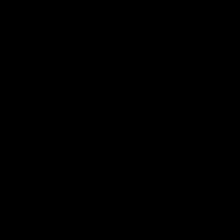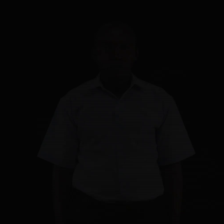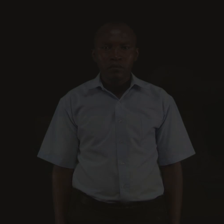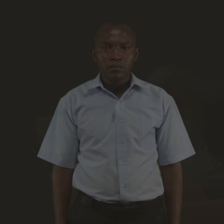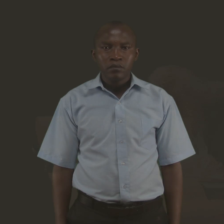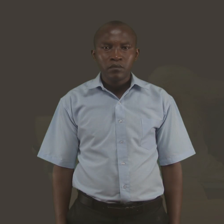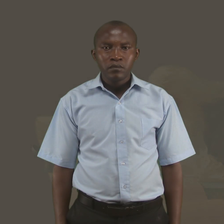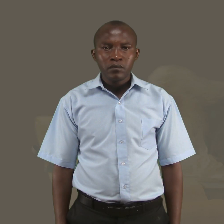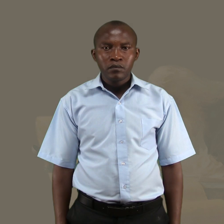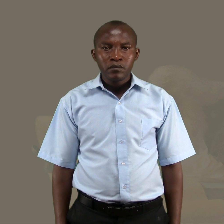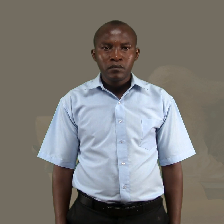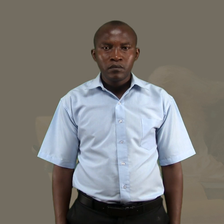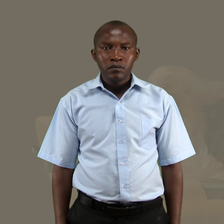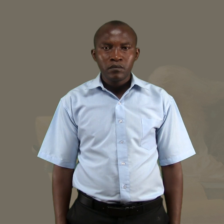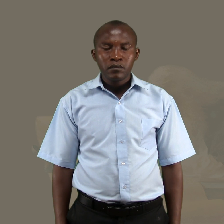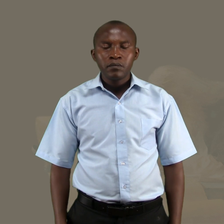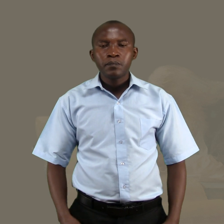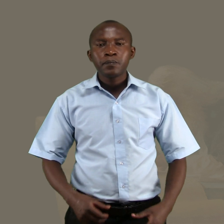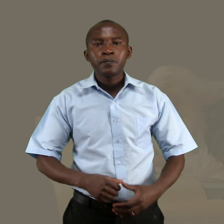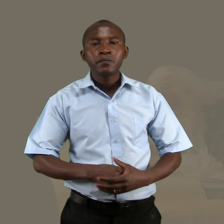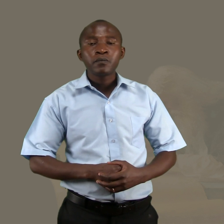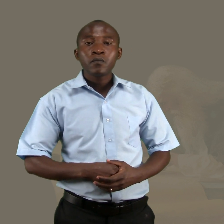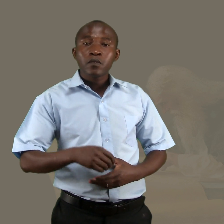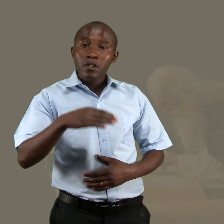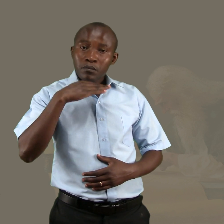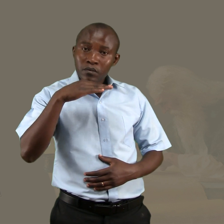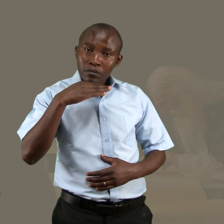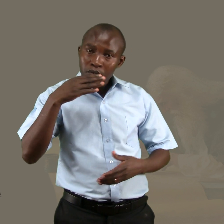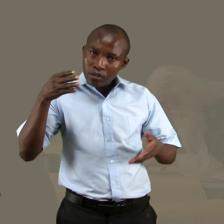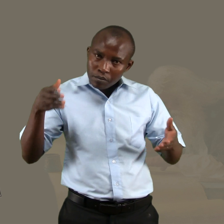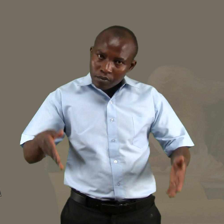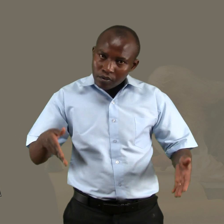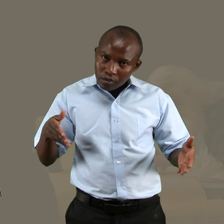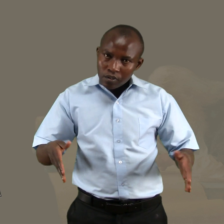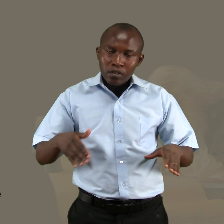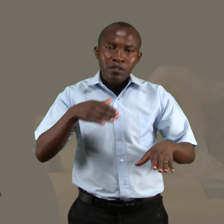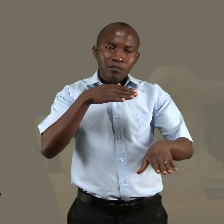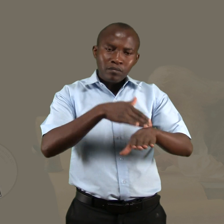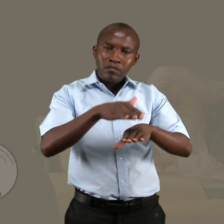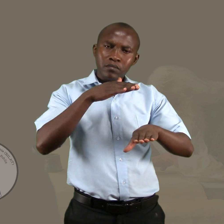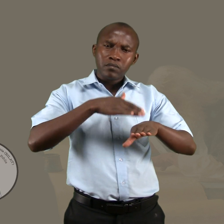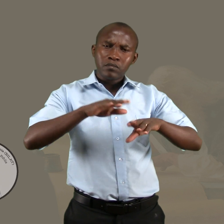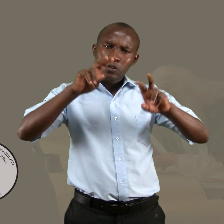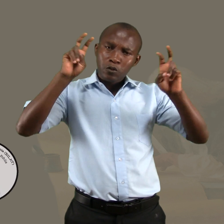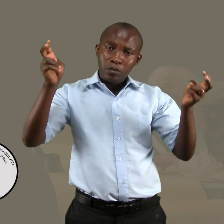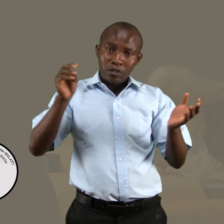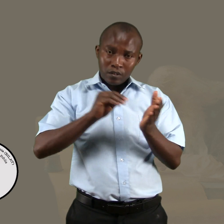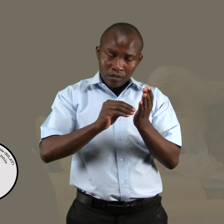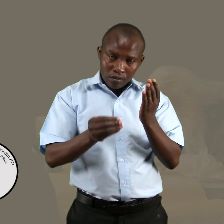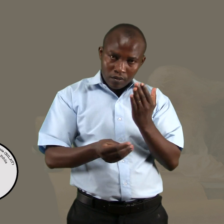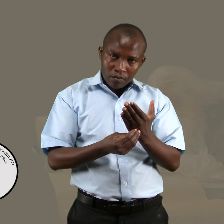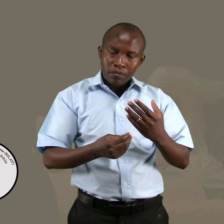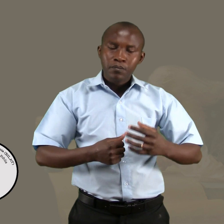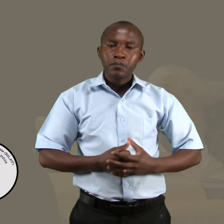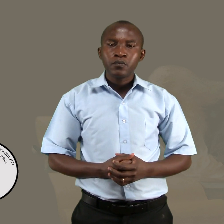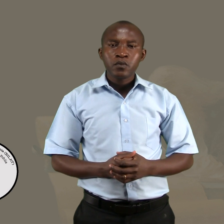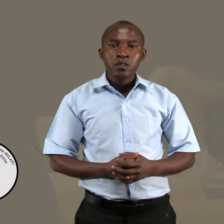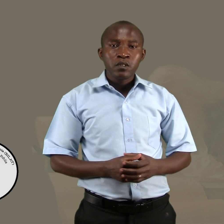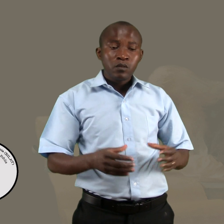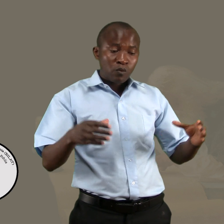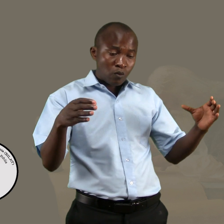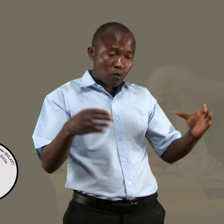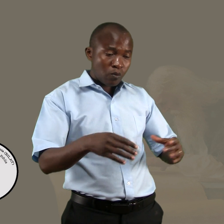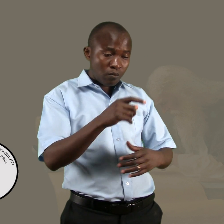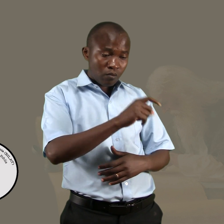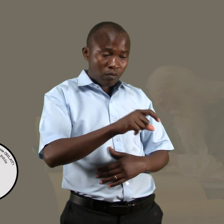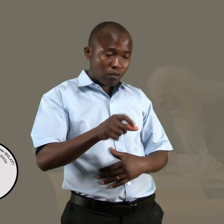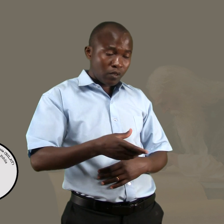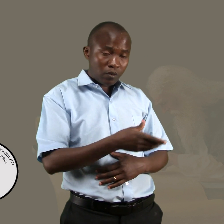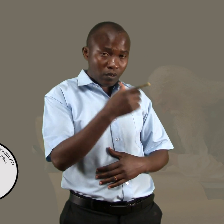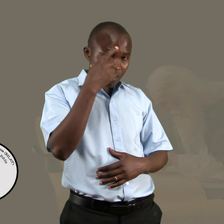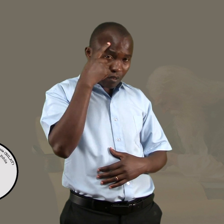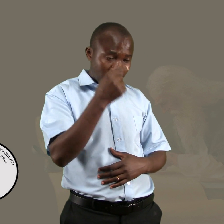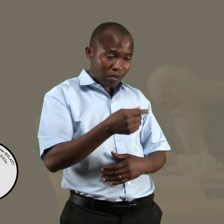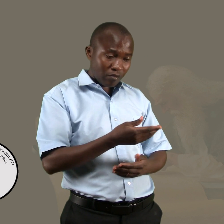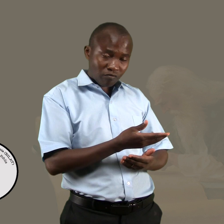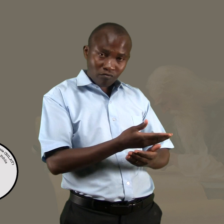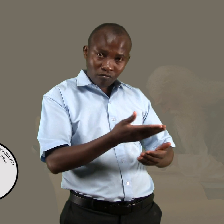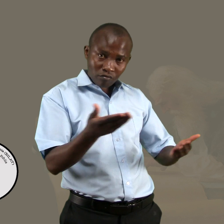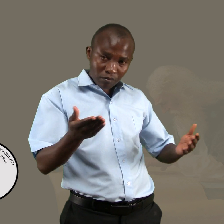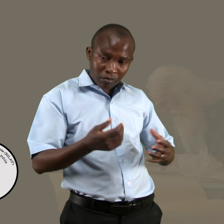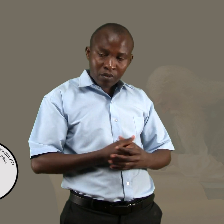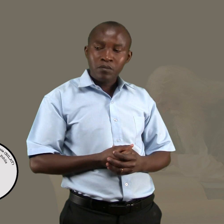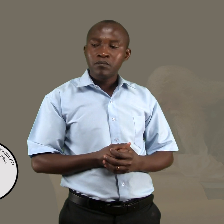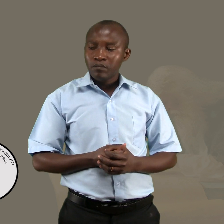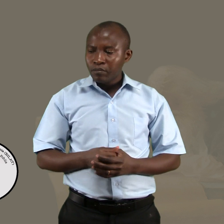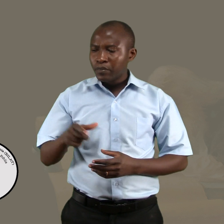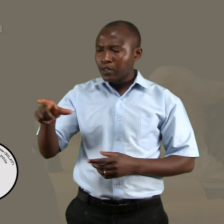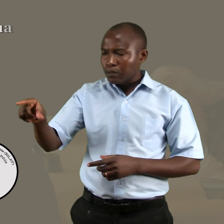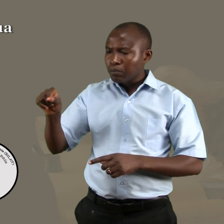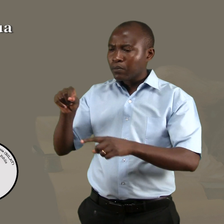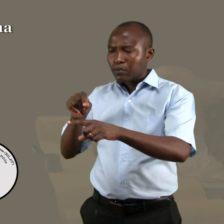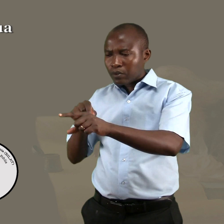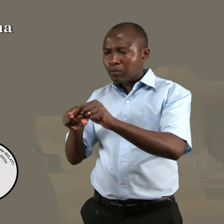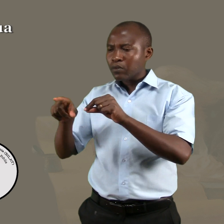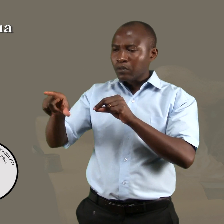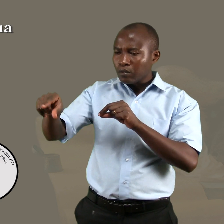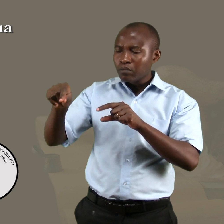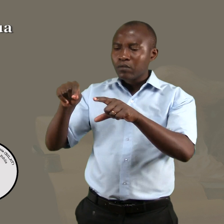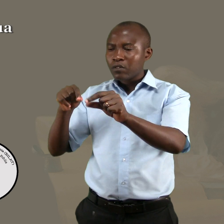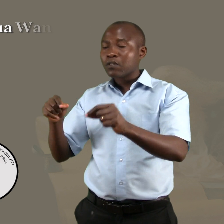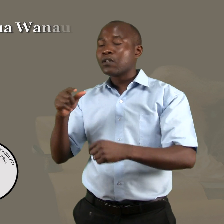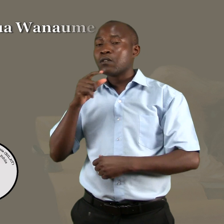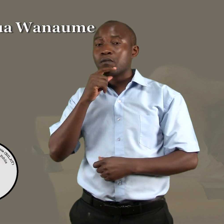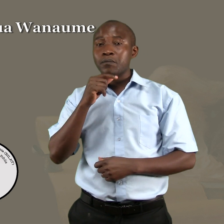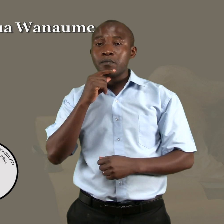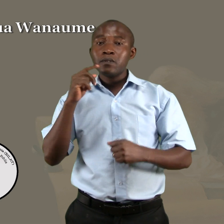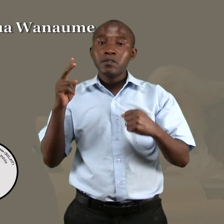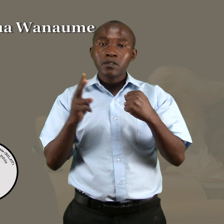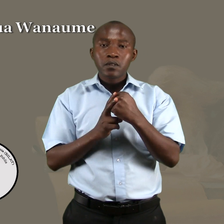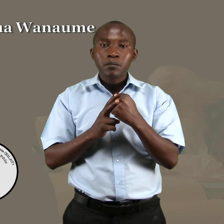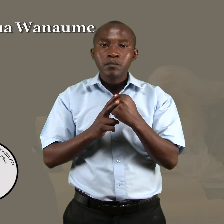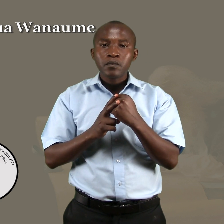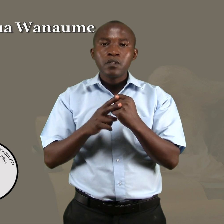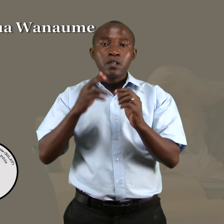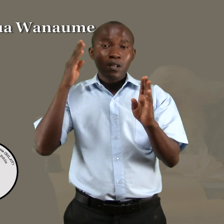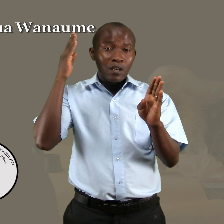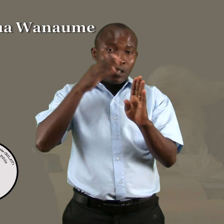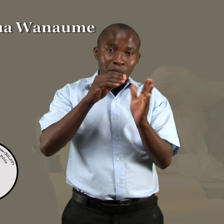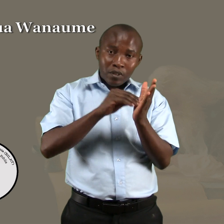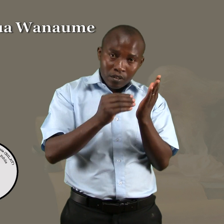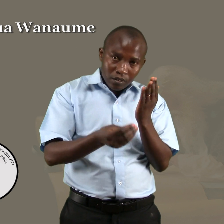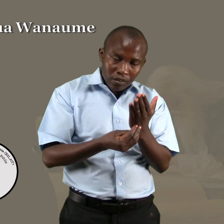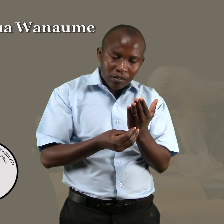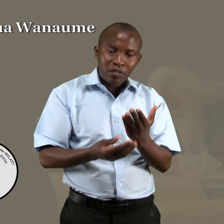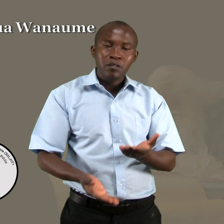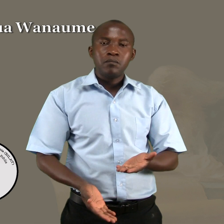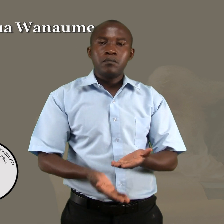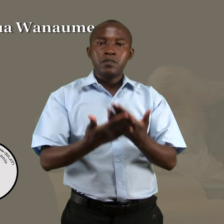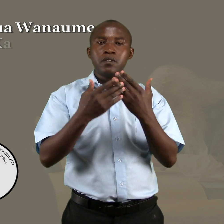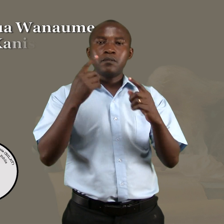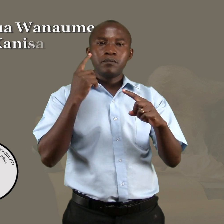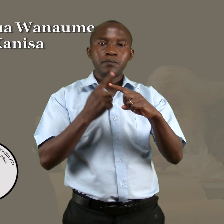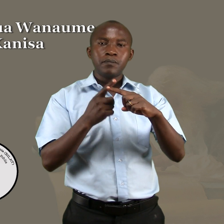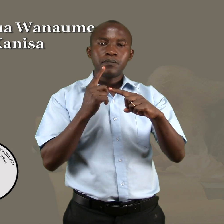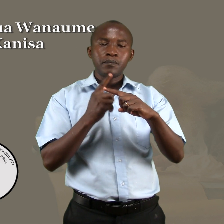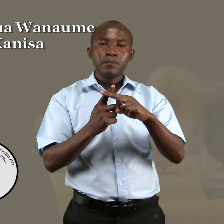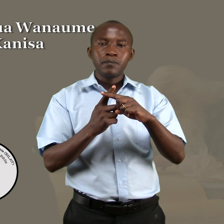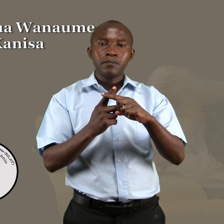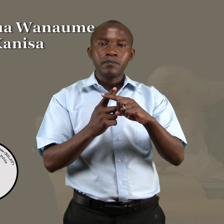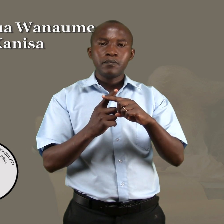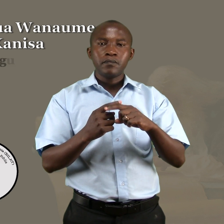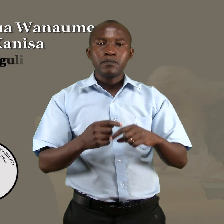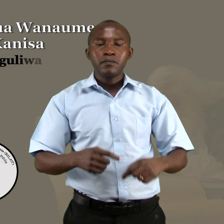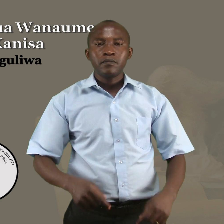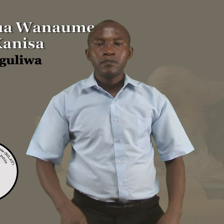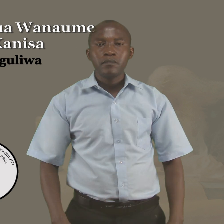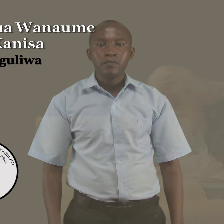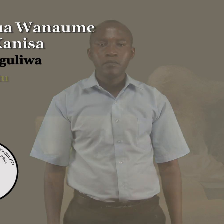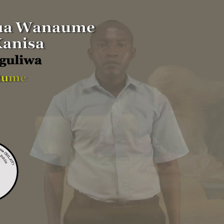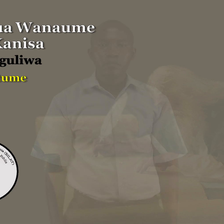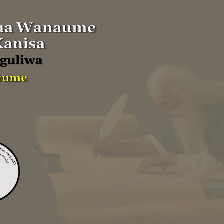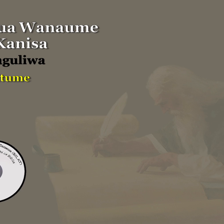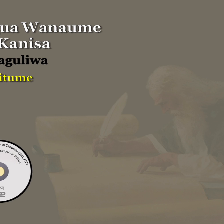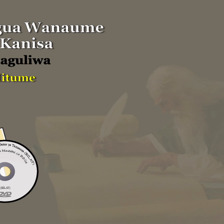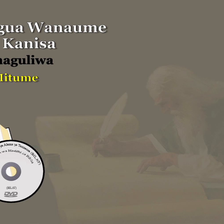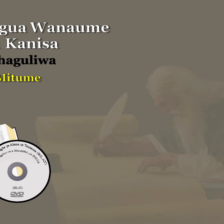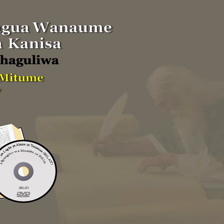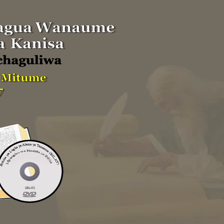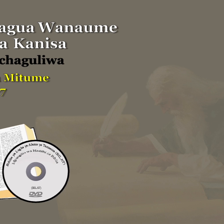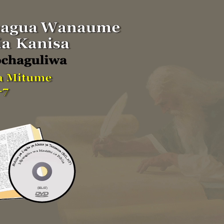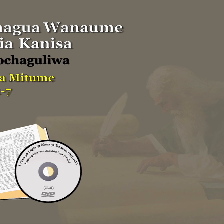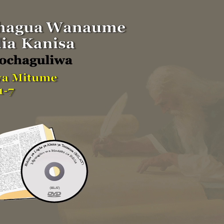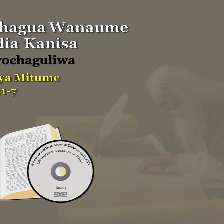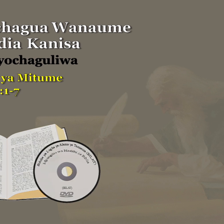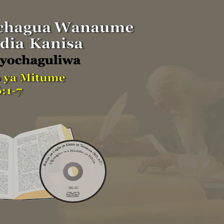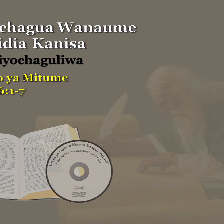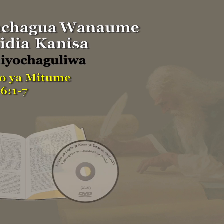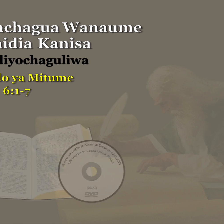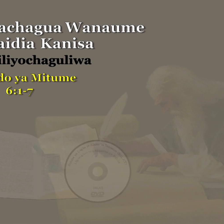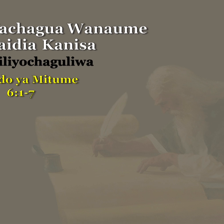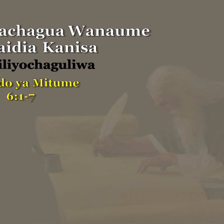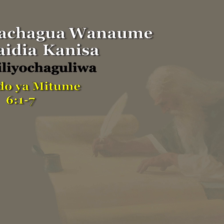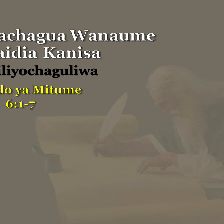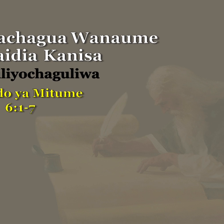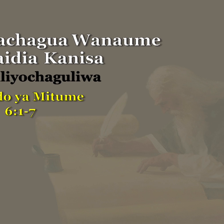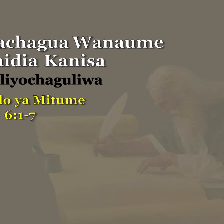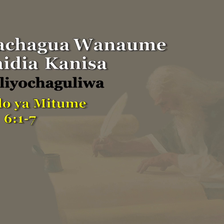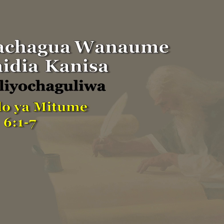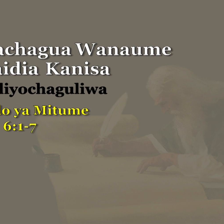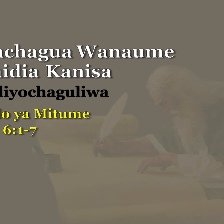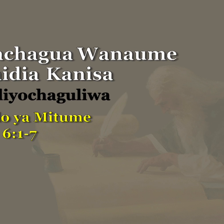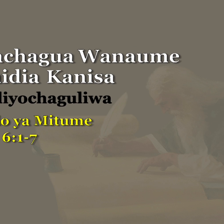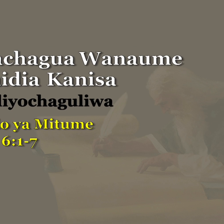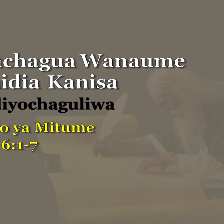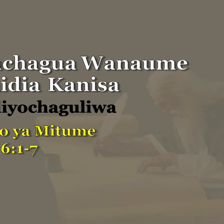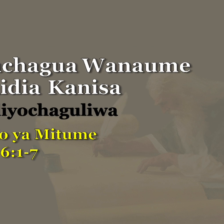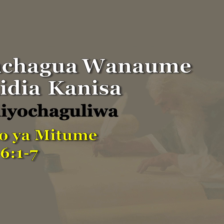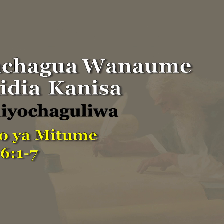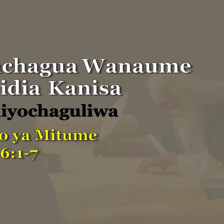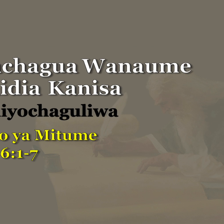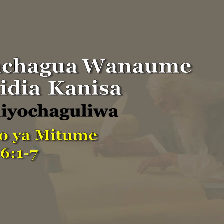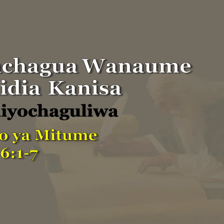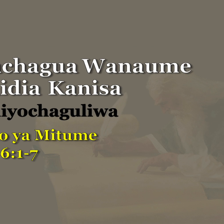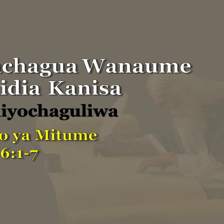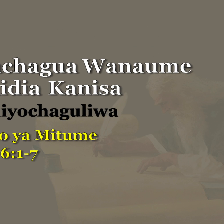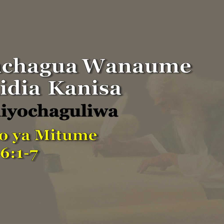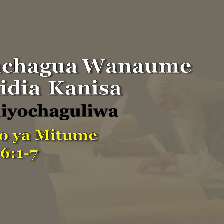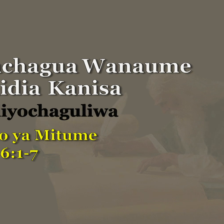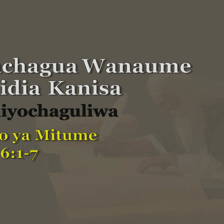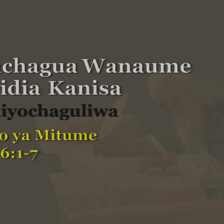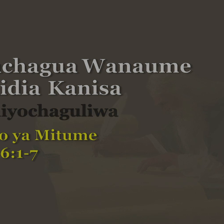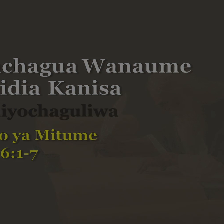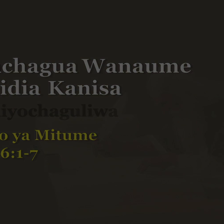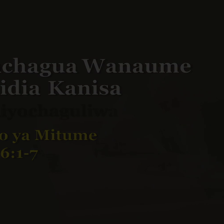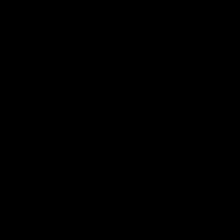The believers choose seven men to help the church